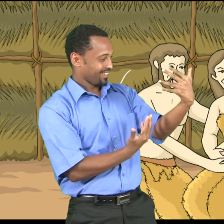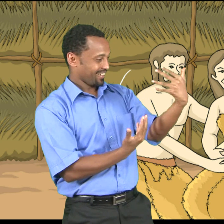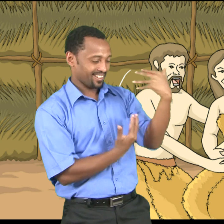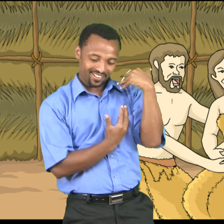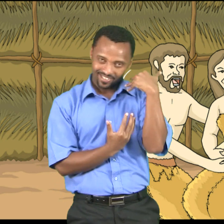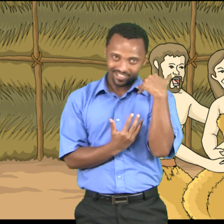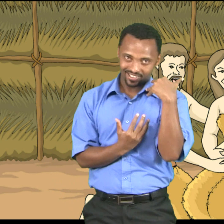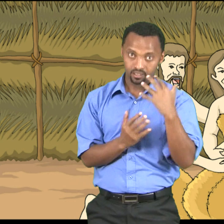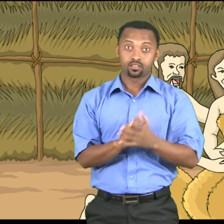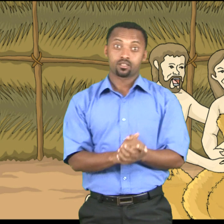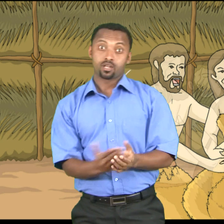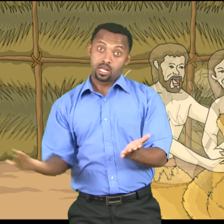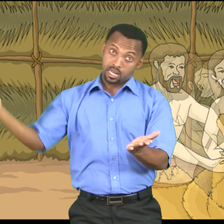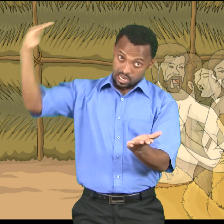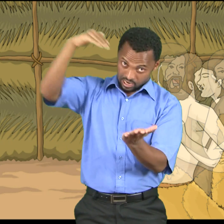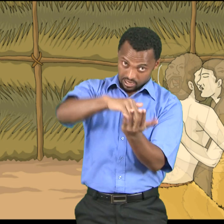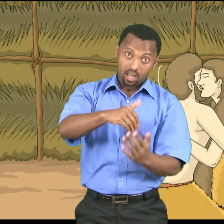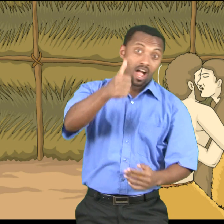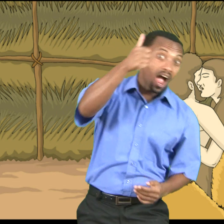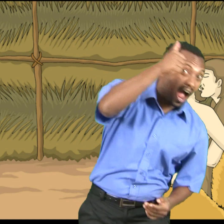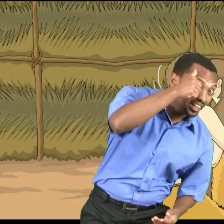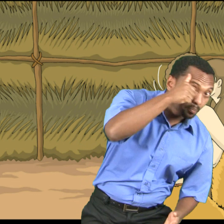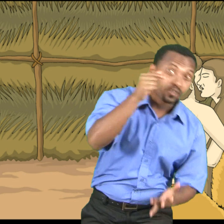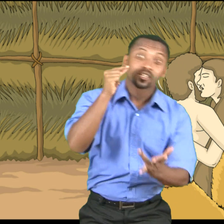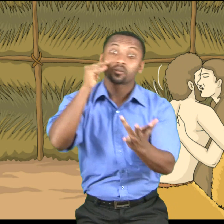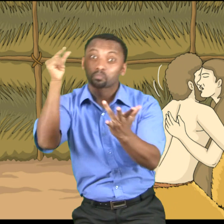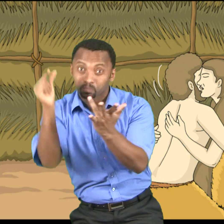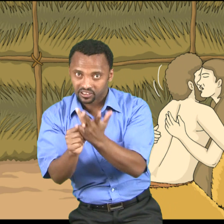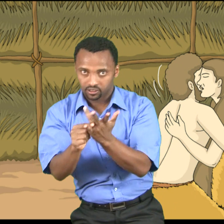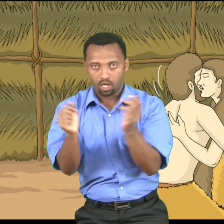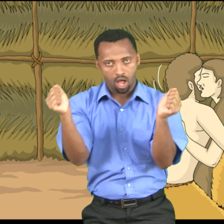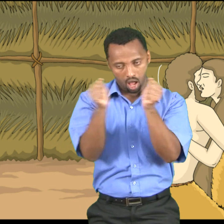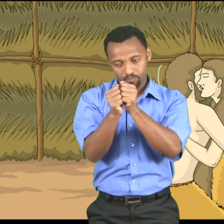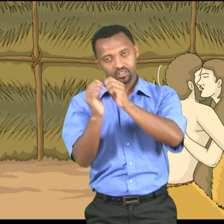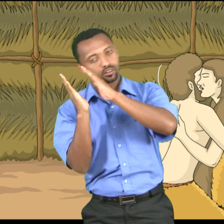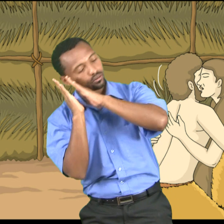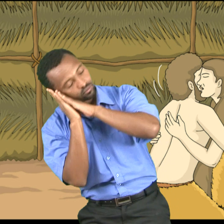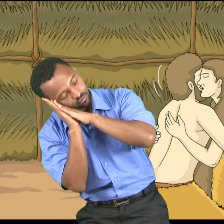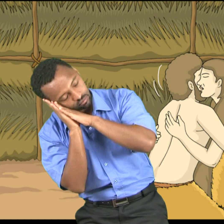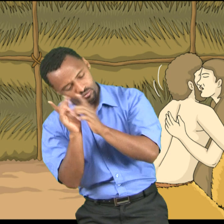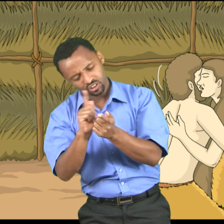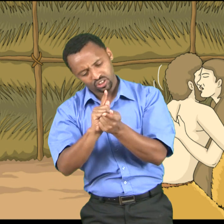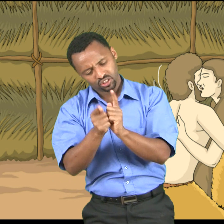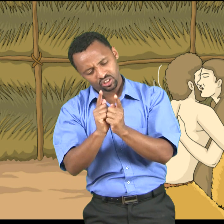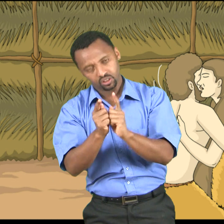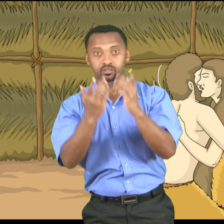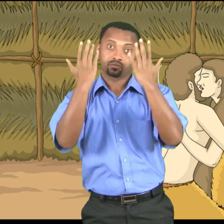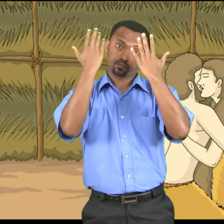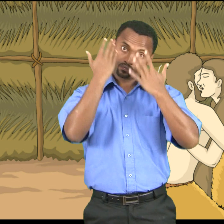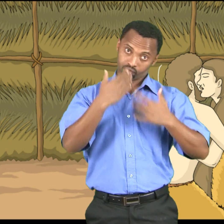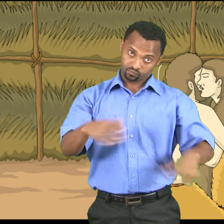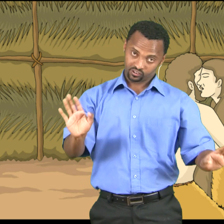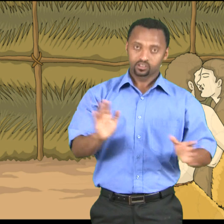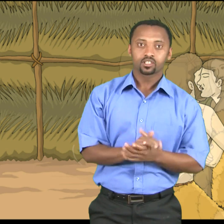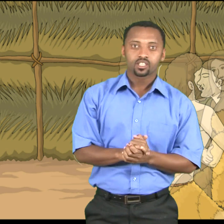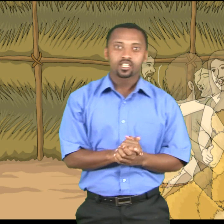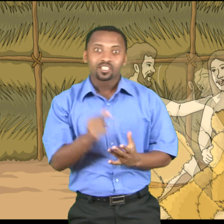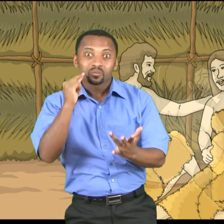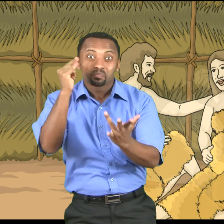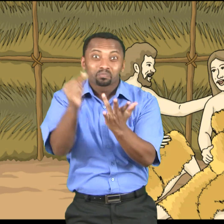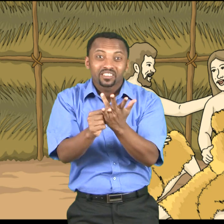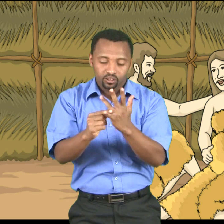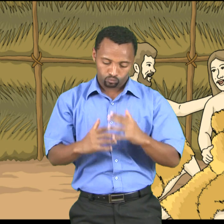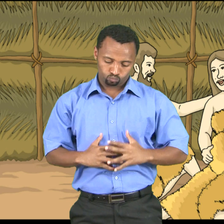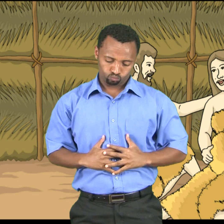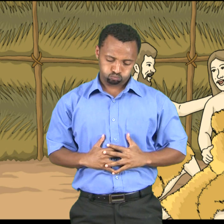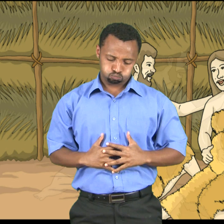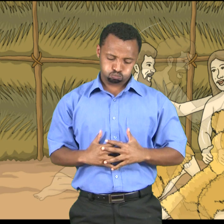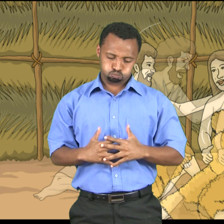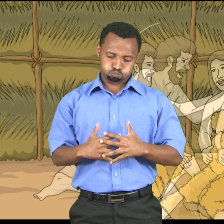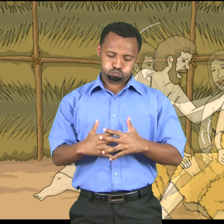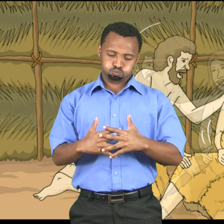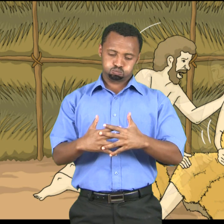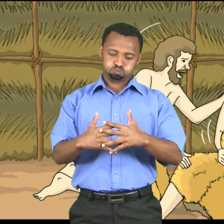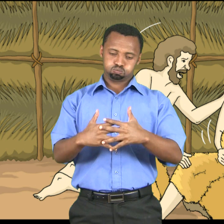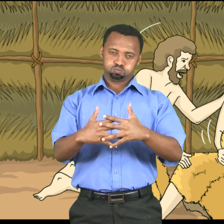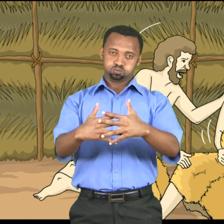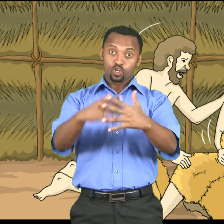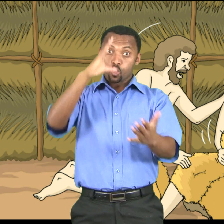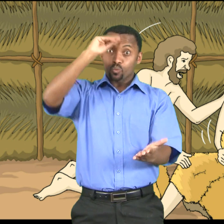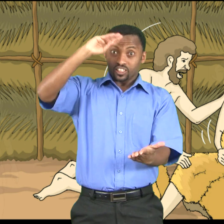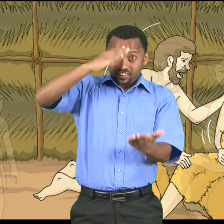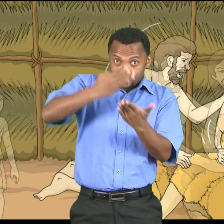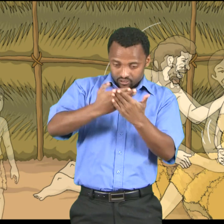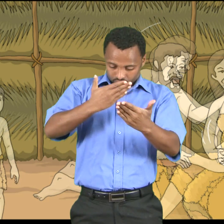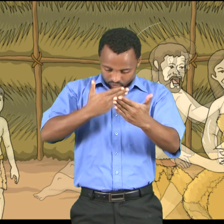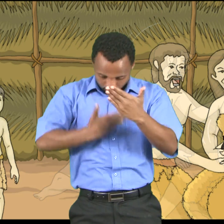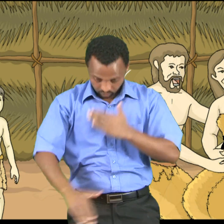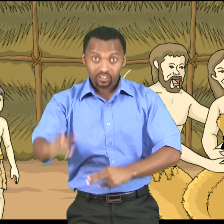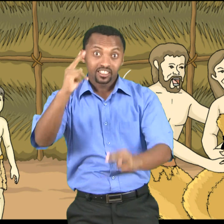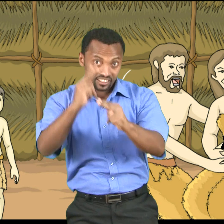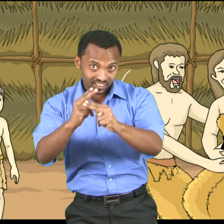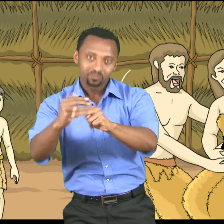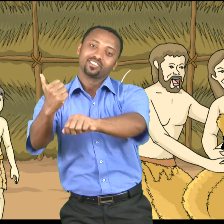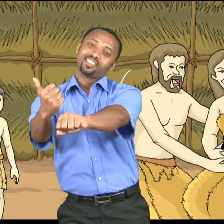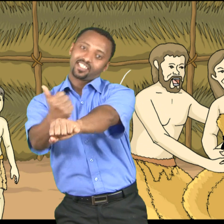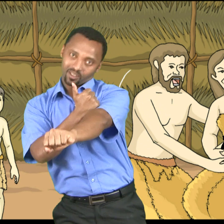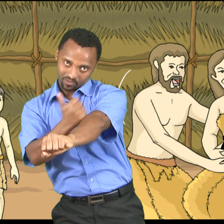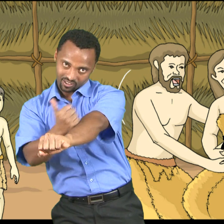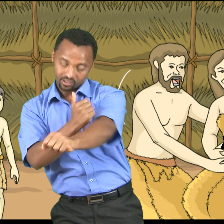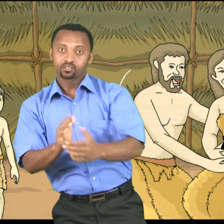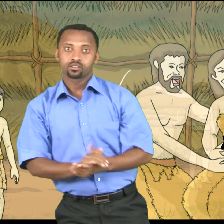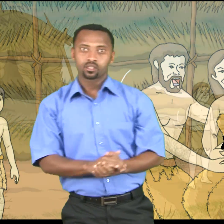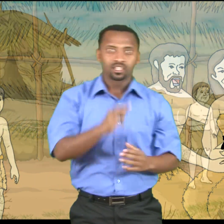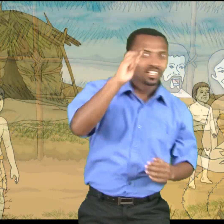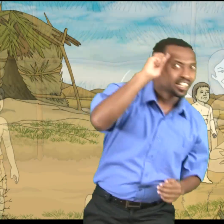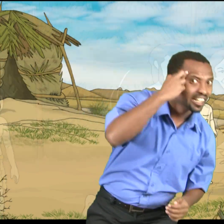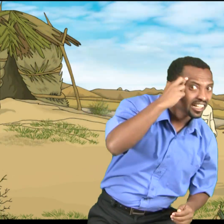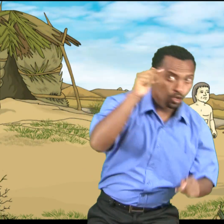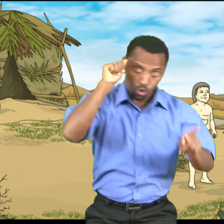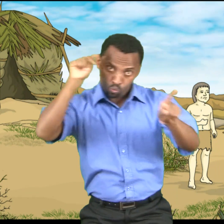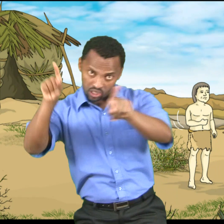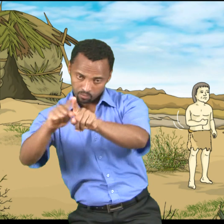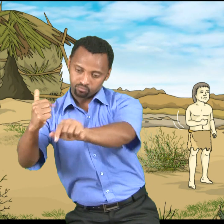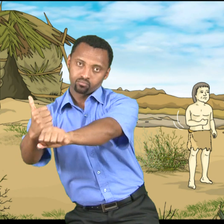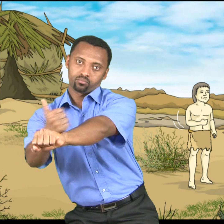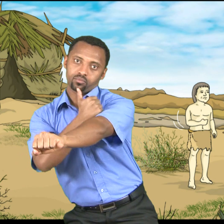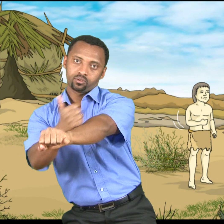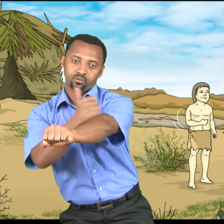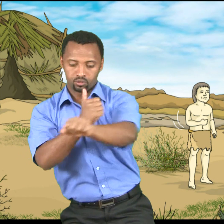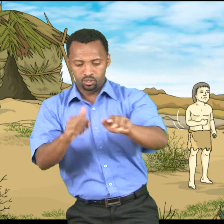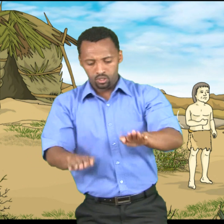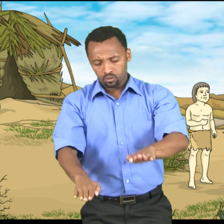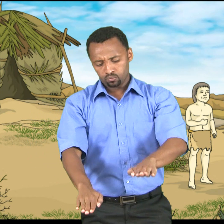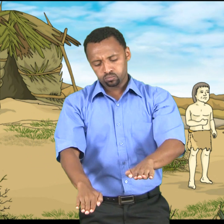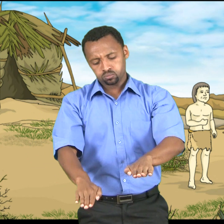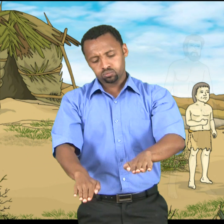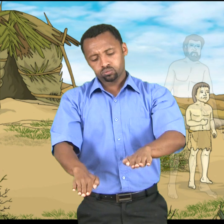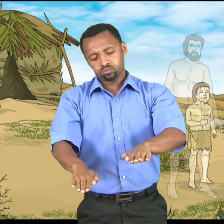Later she gave birth to Cain’s brother Abel.